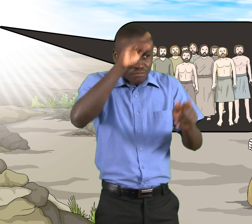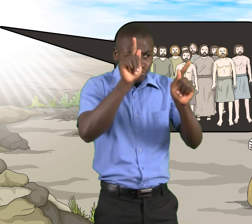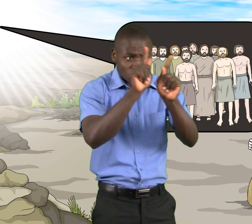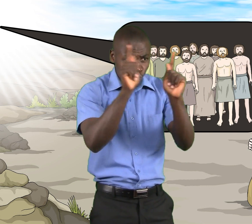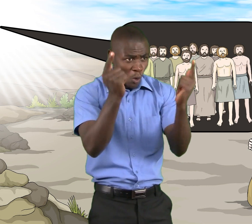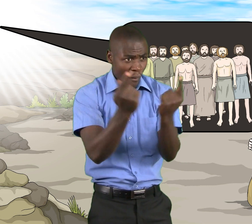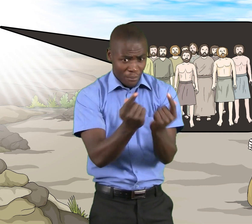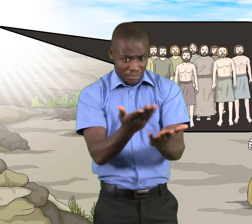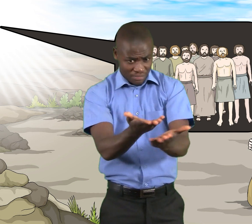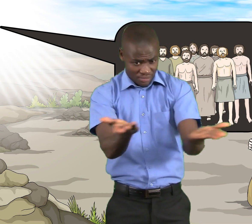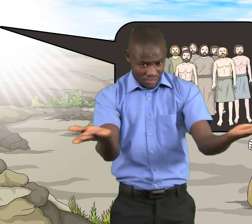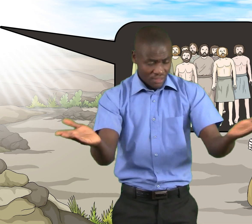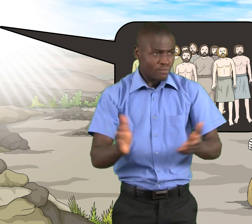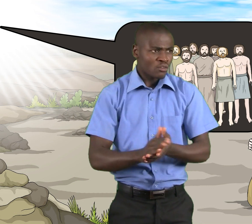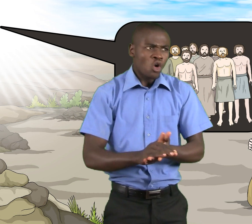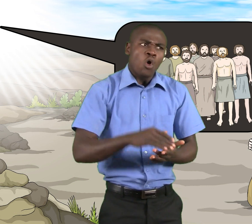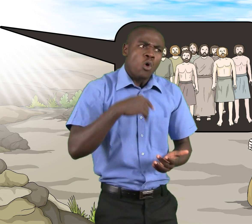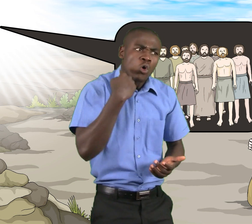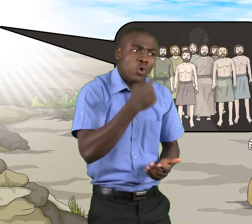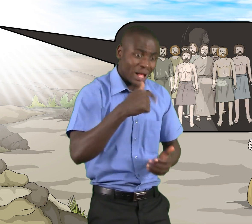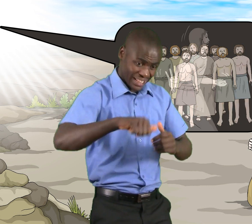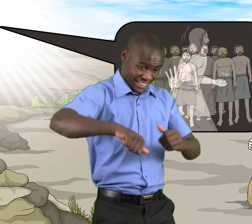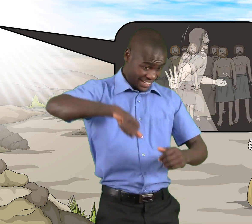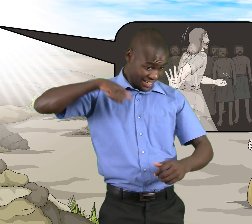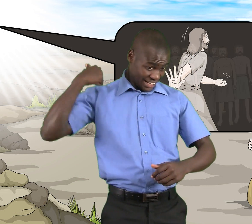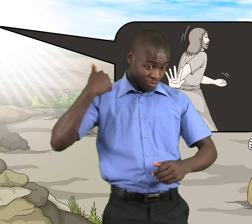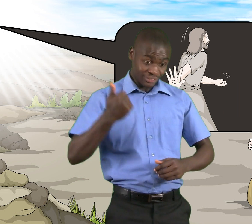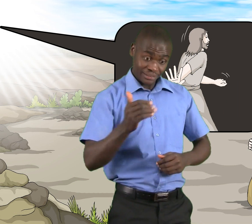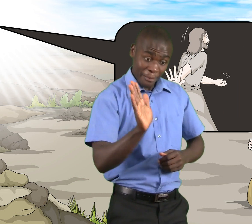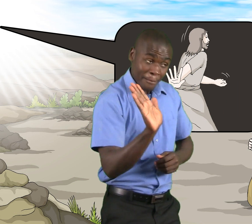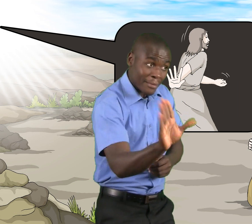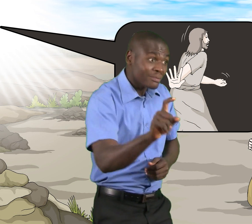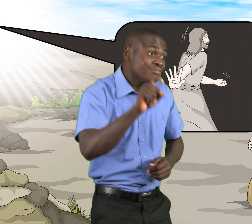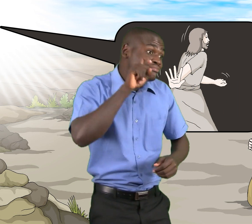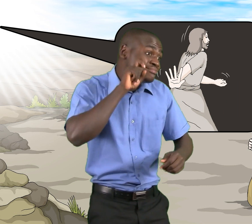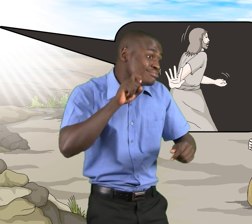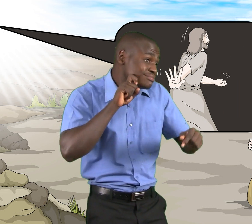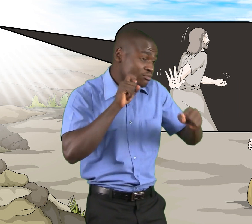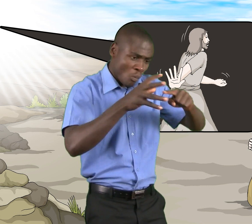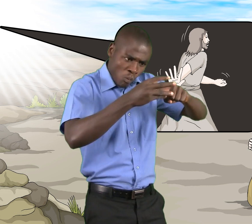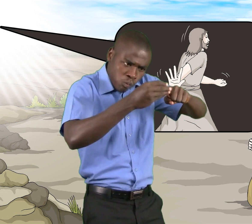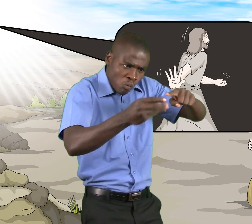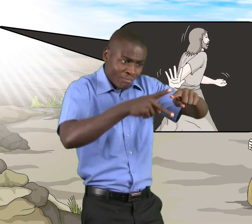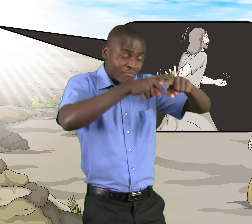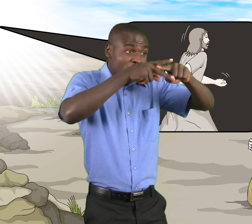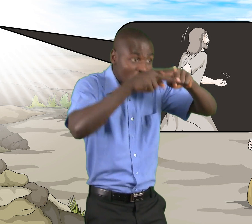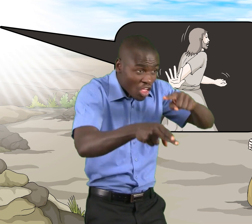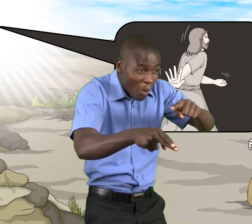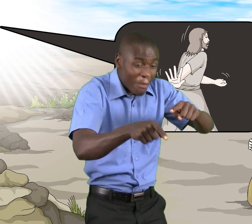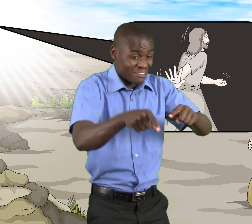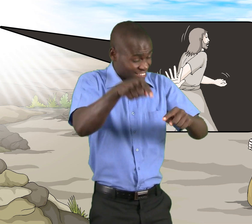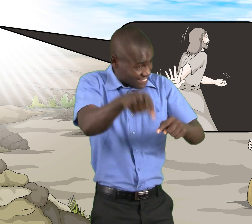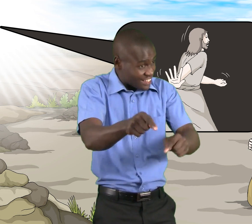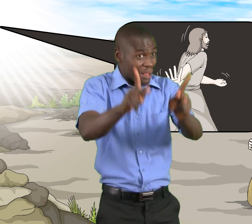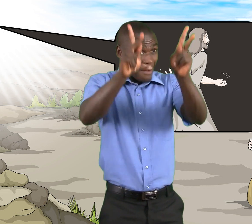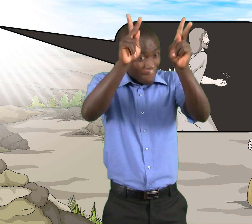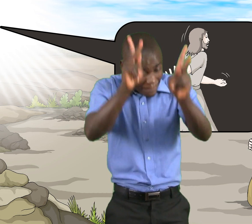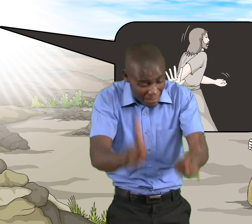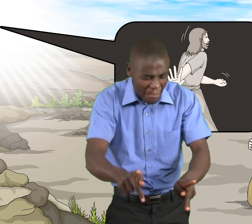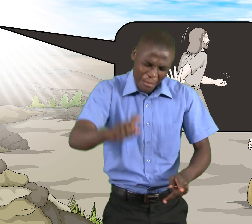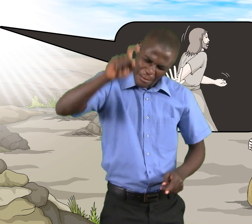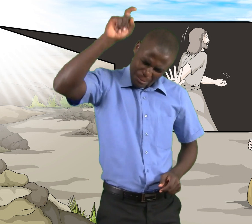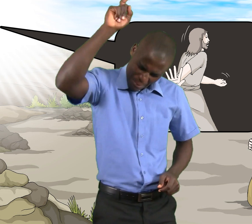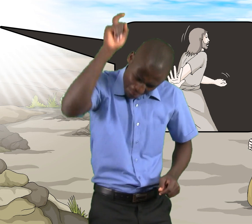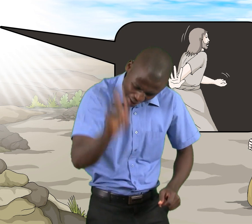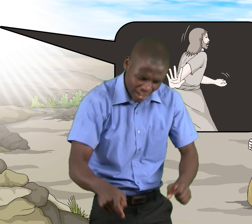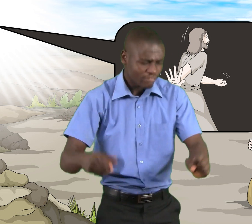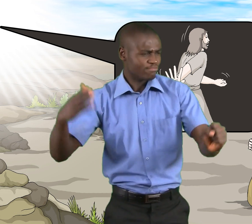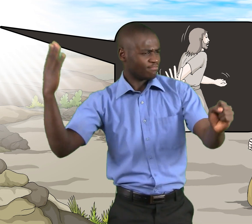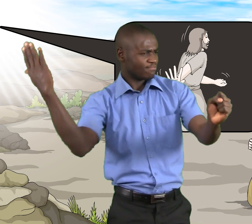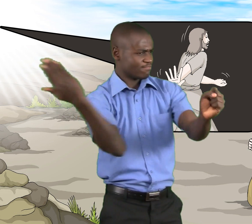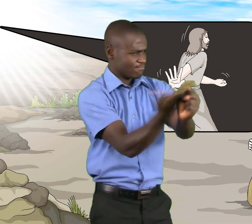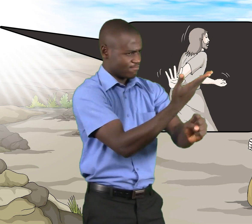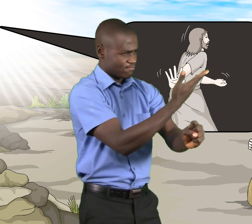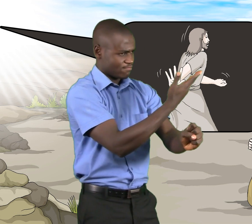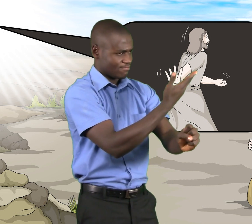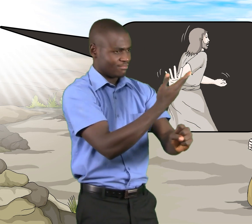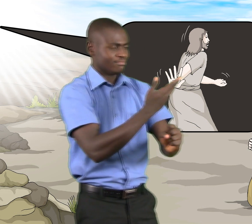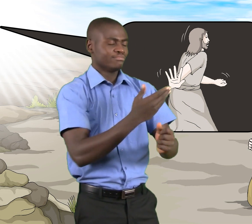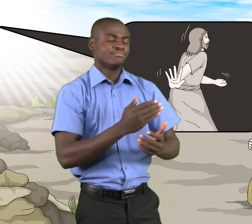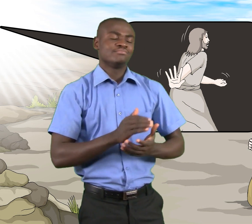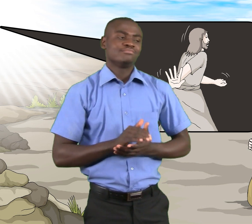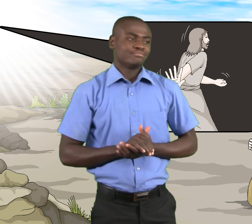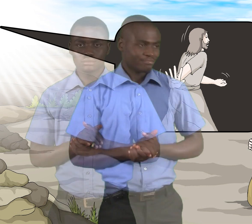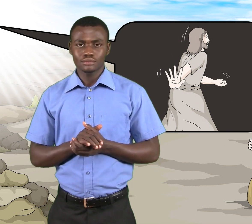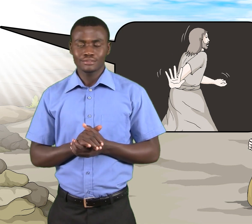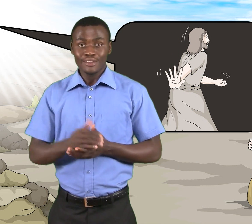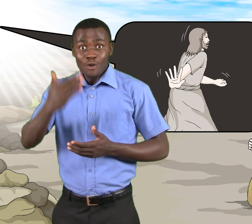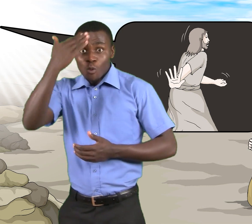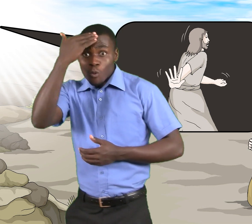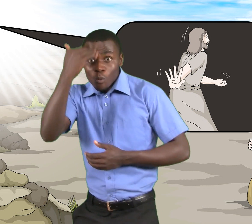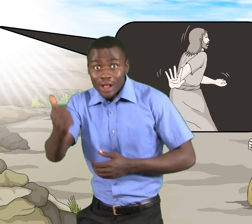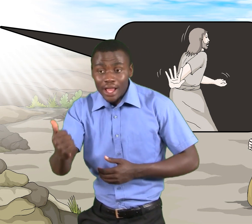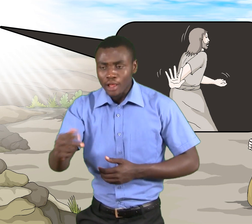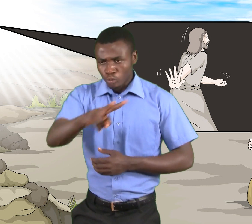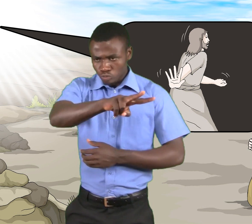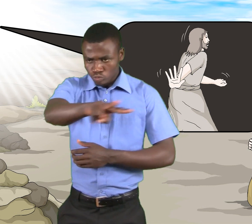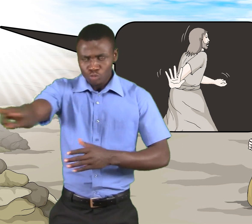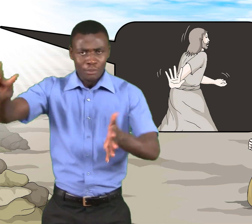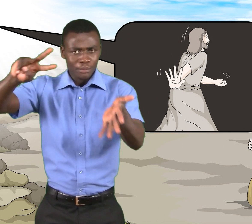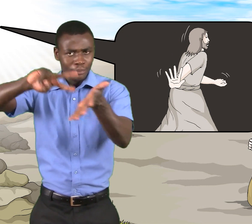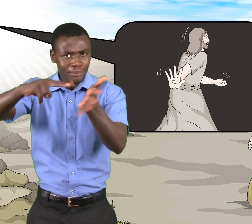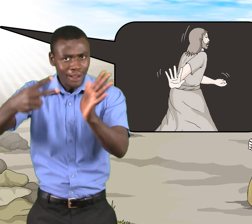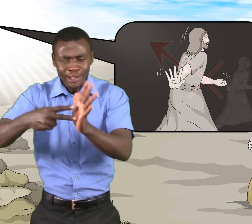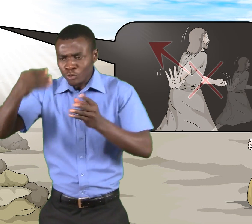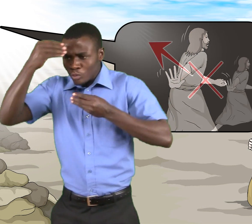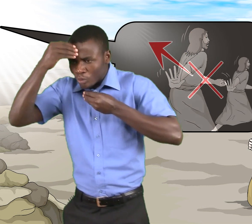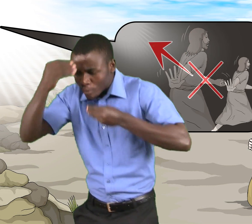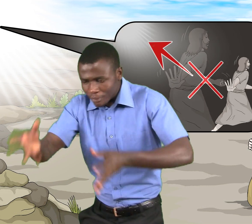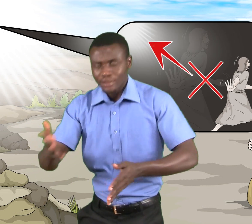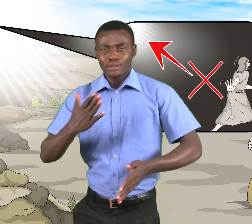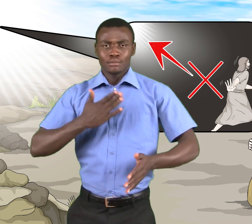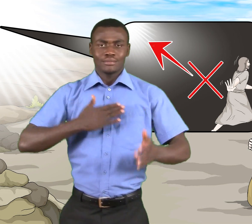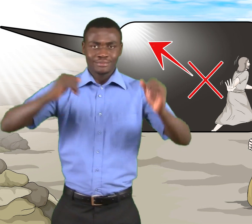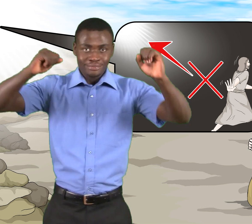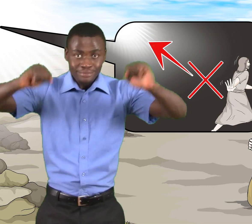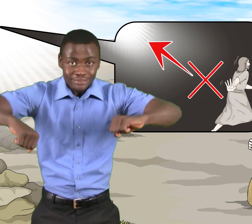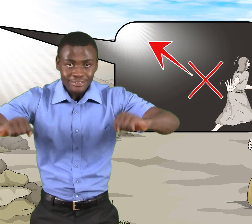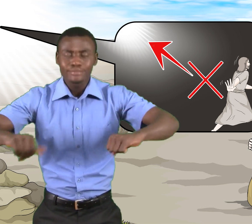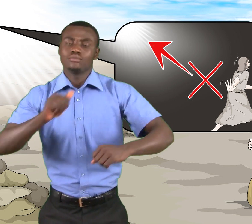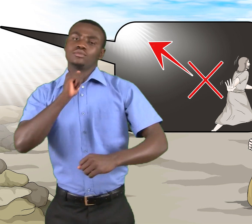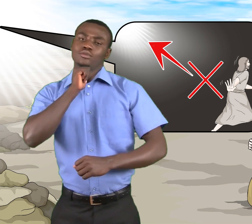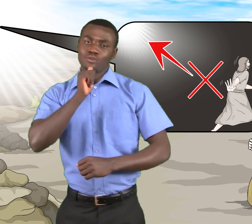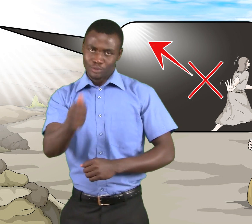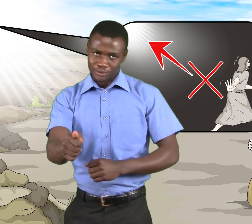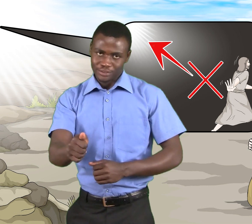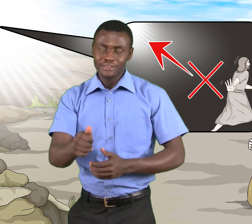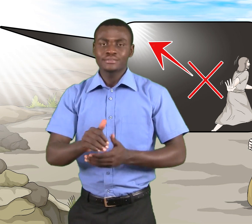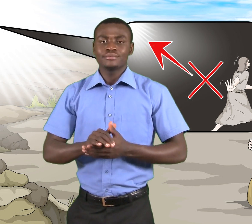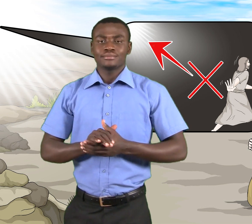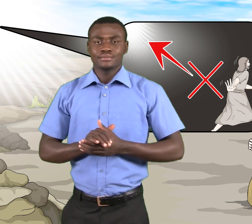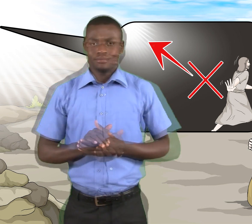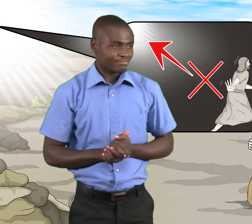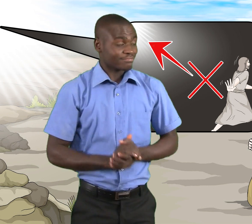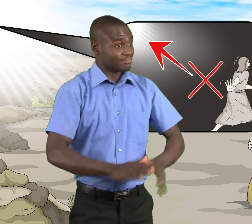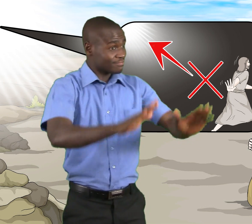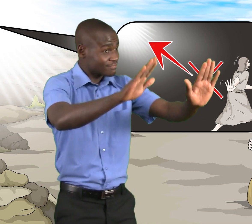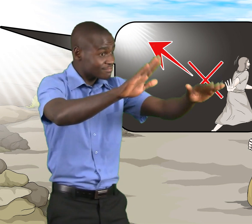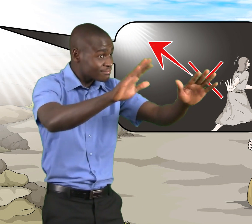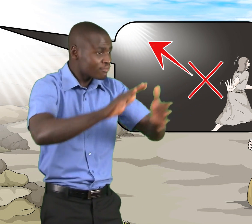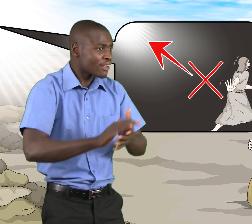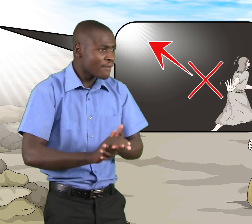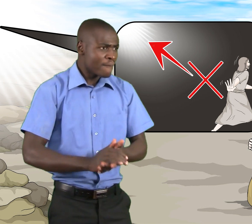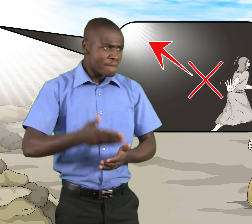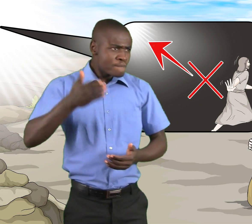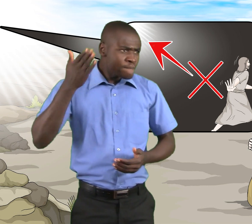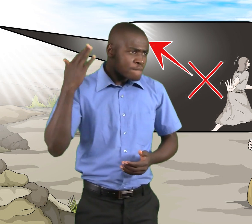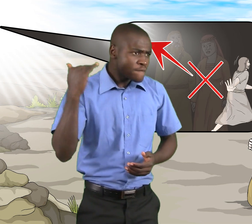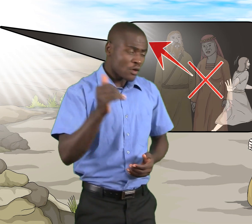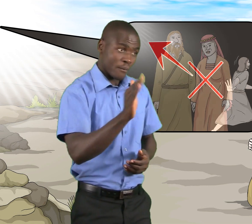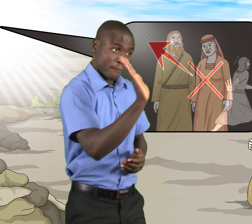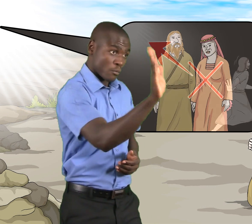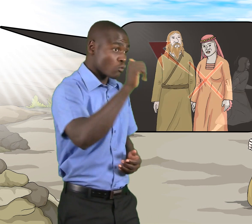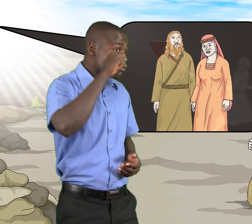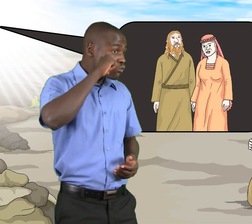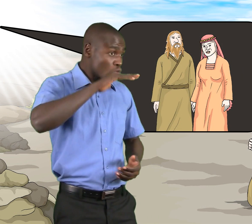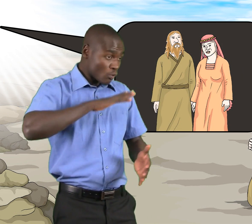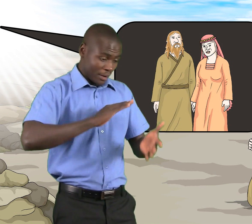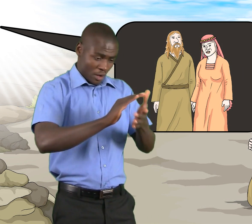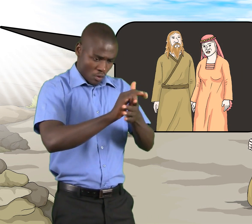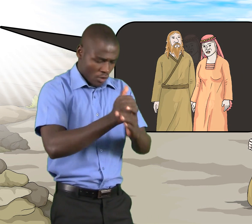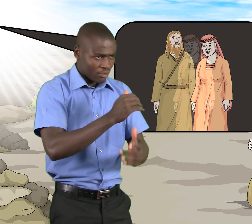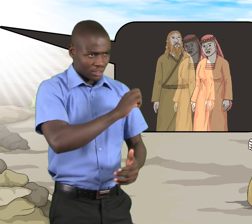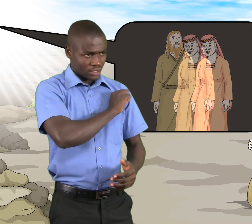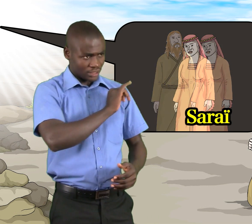But if any male is not circumcised, he will be cut off from his people; he has broken My covenant.”